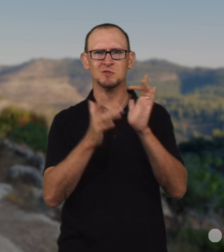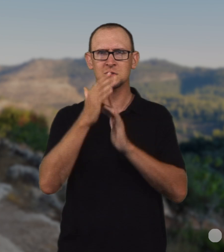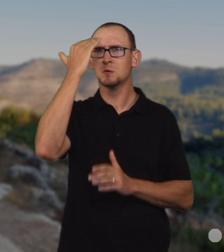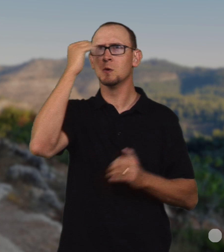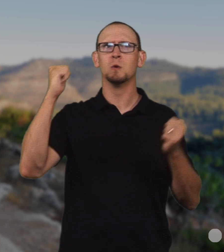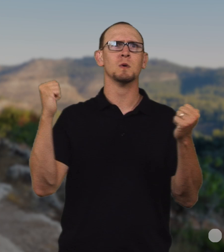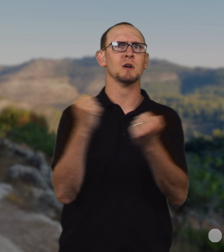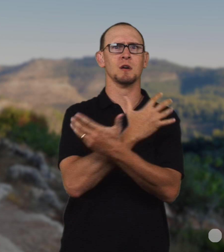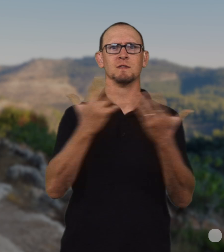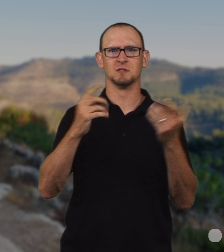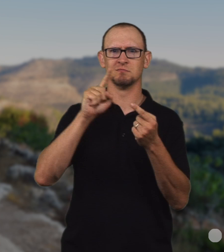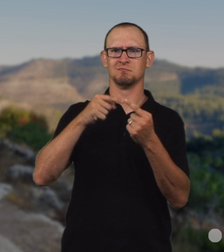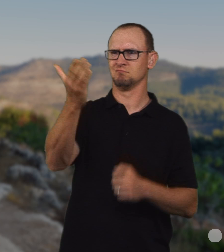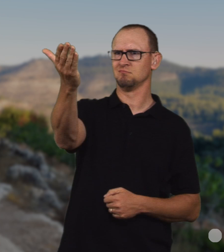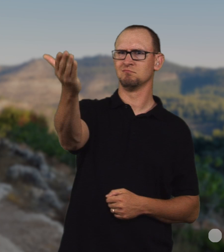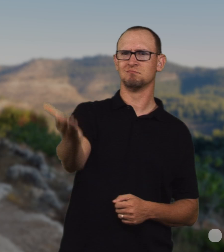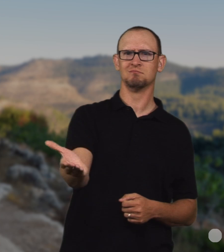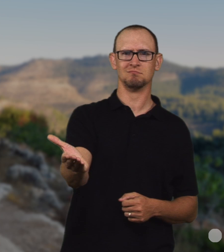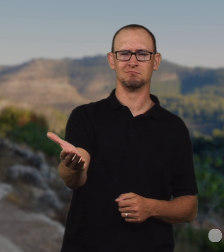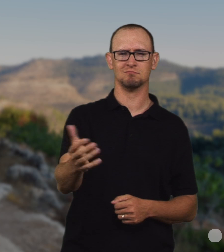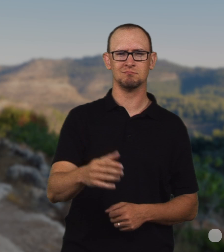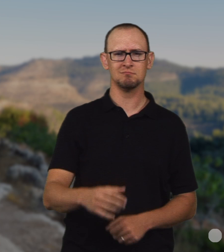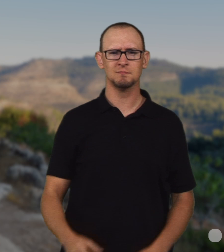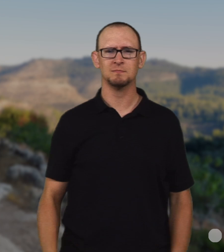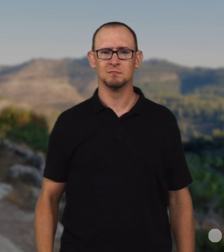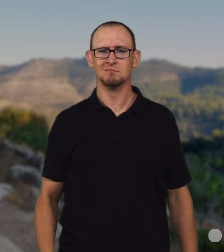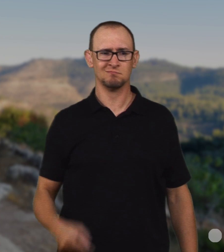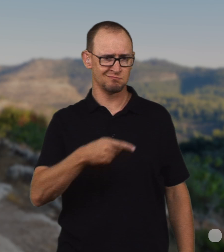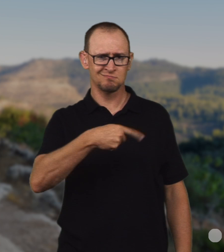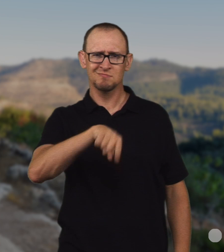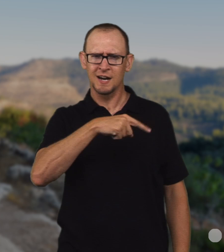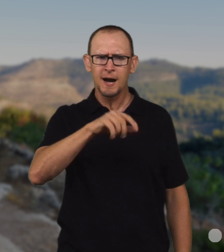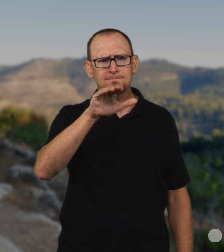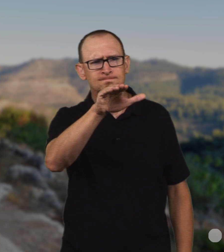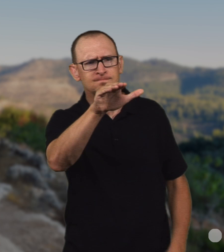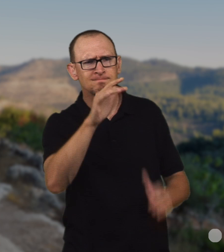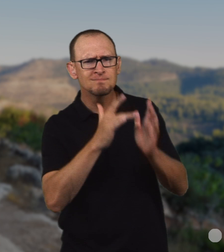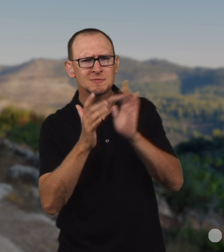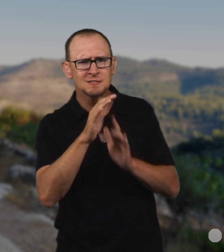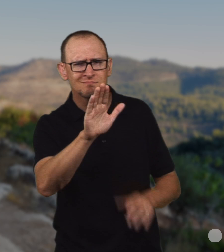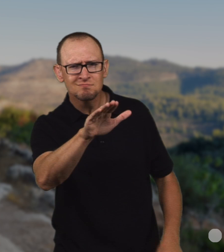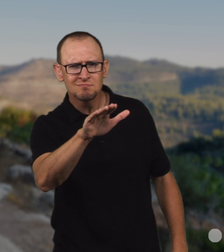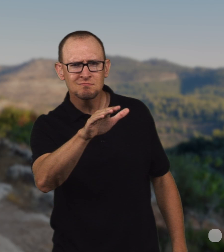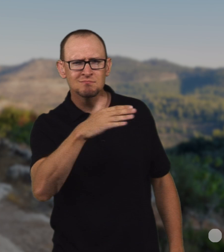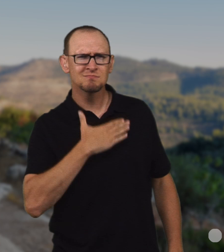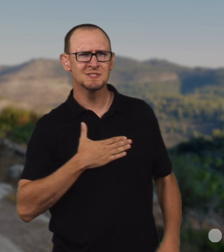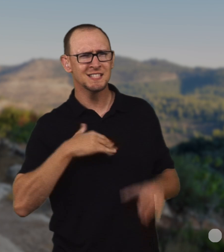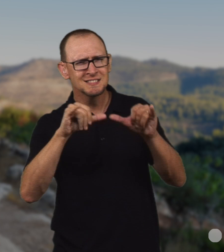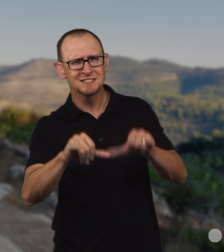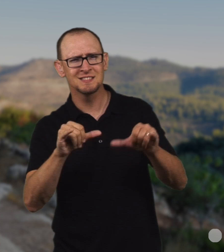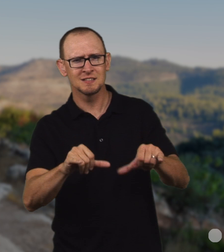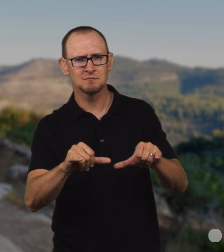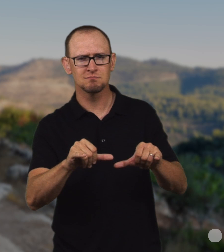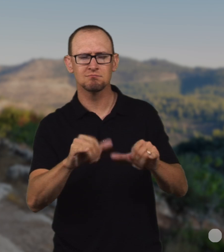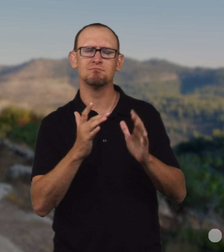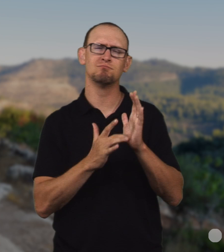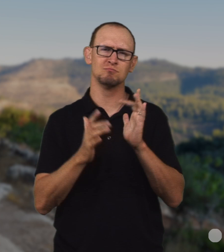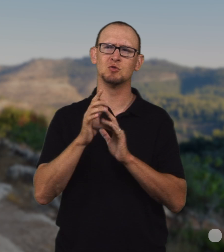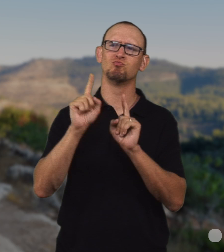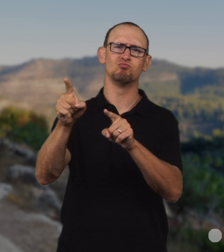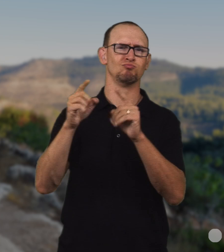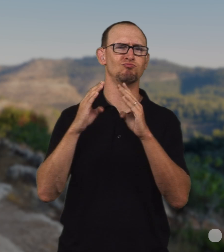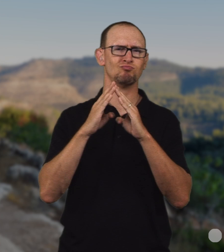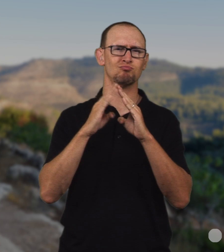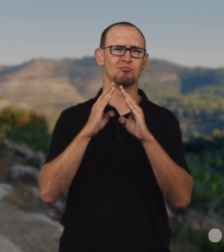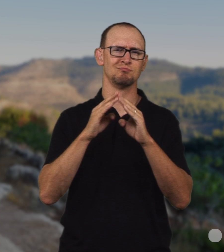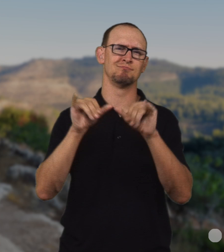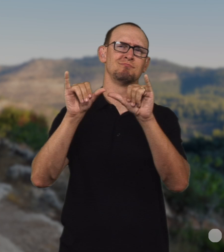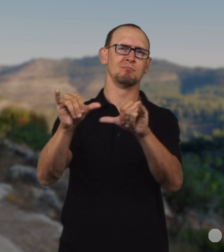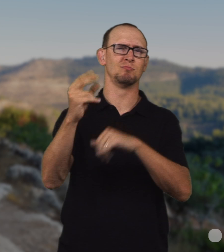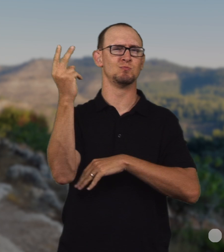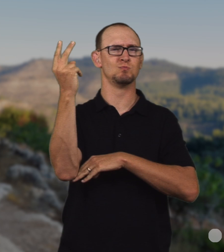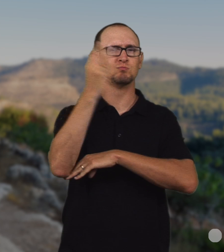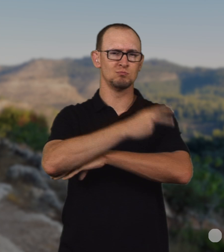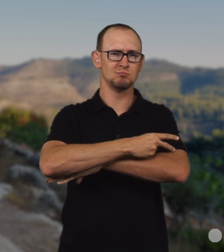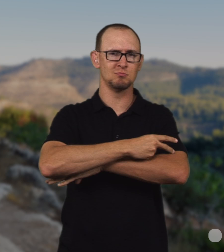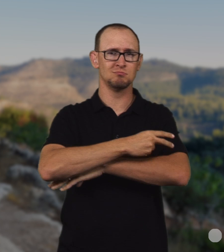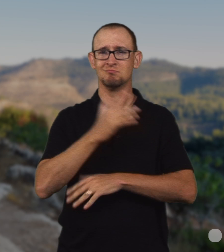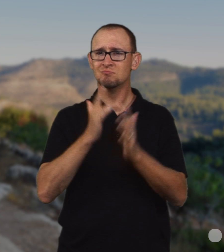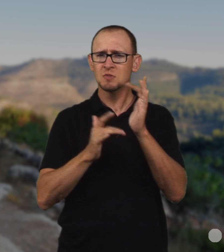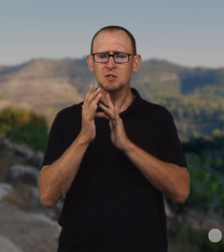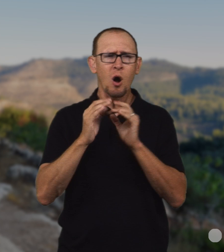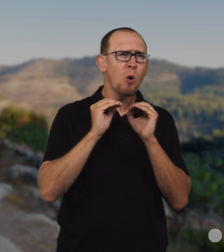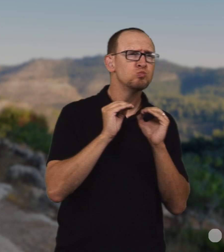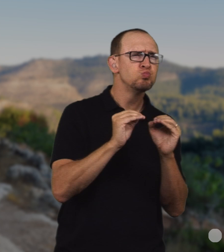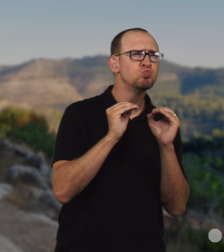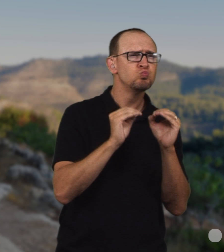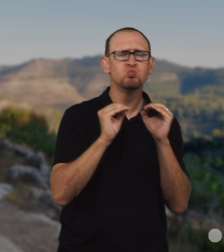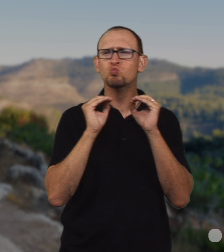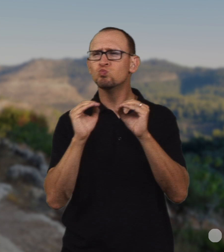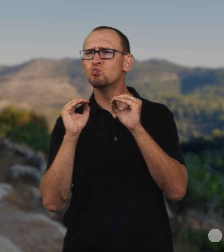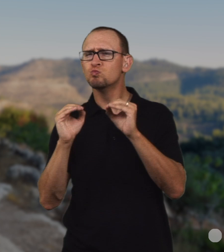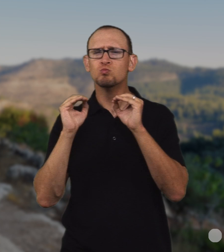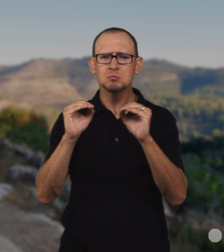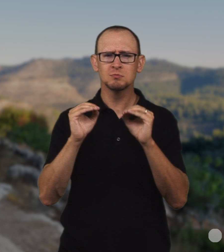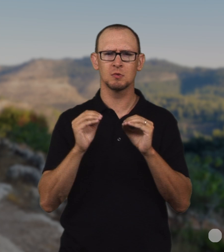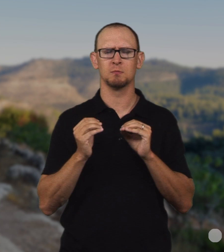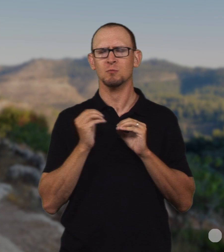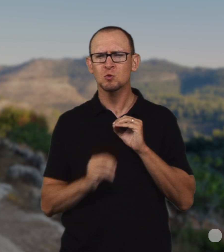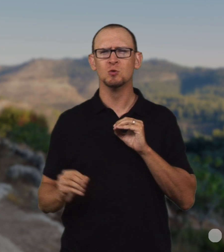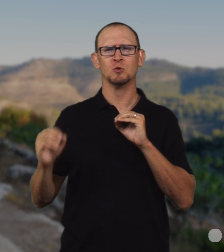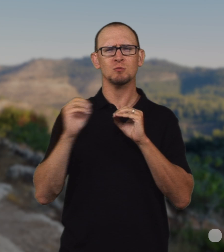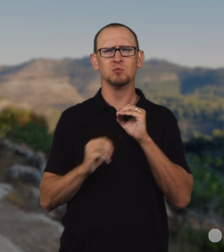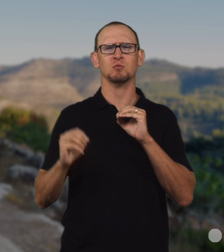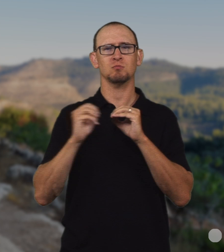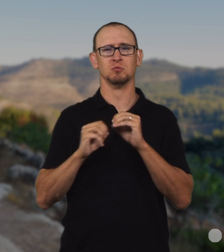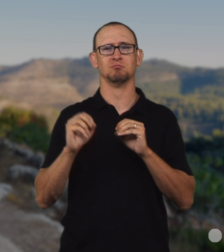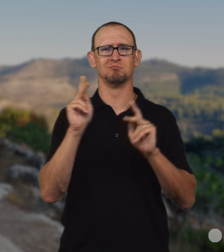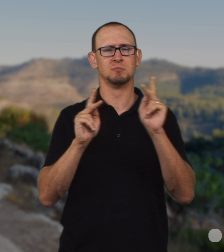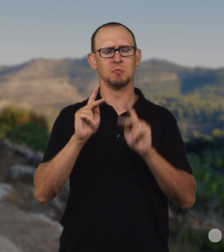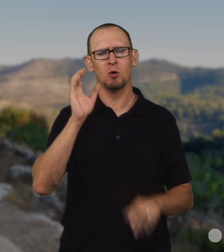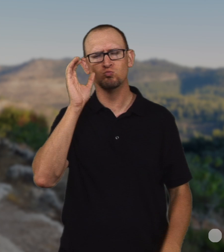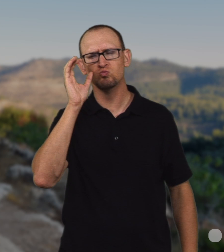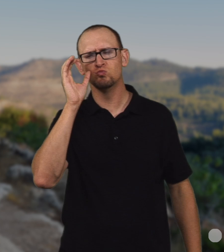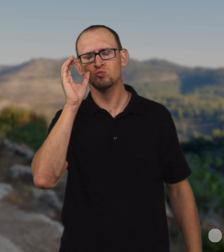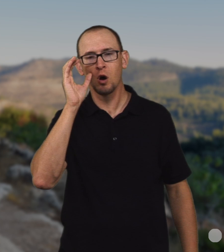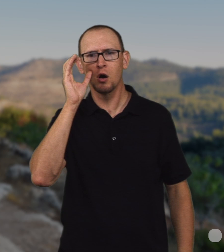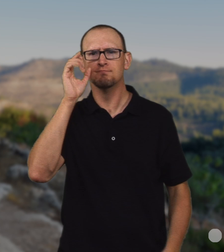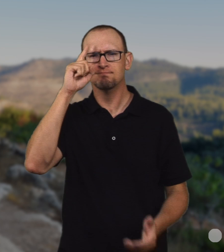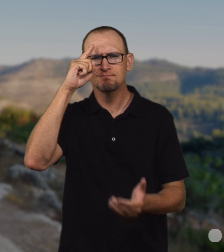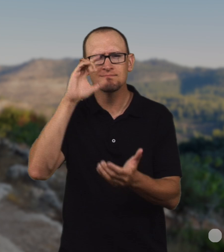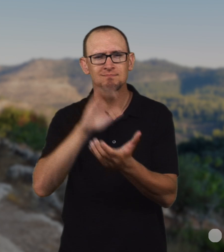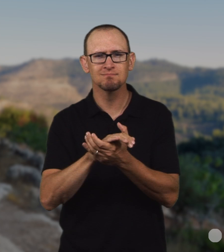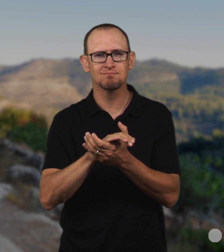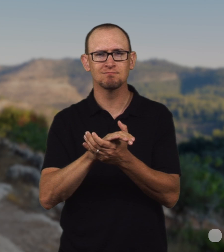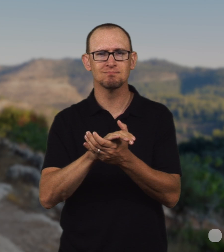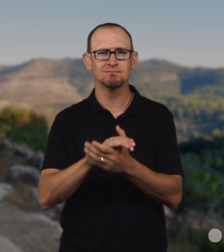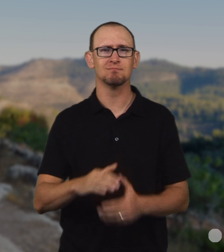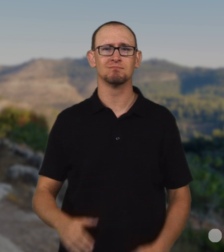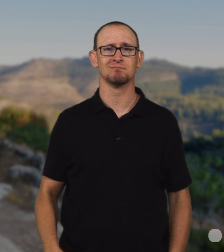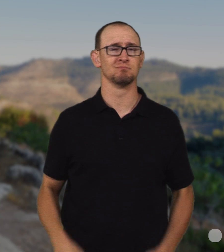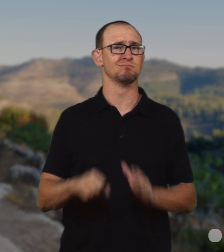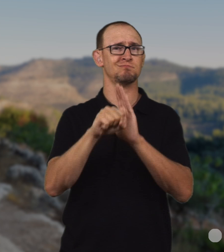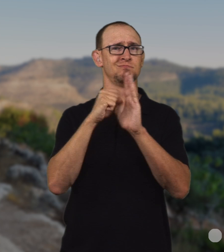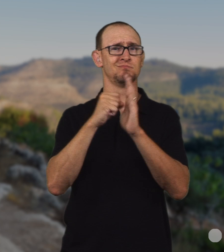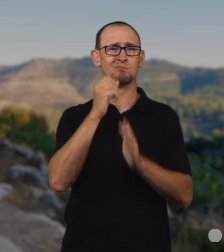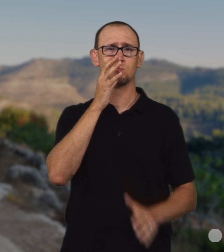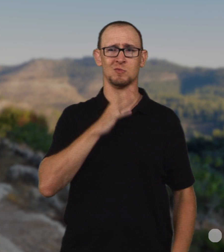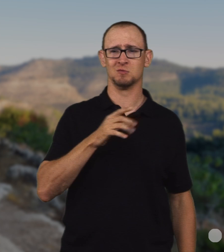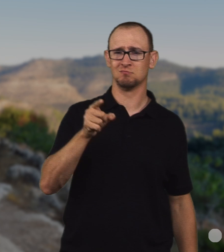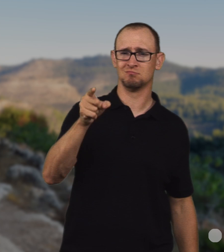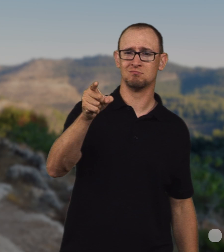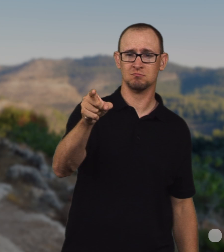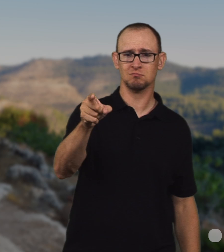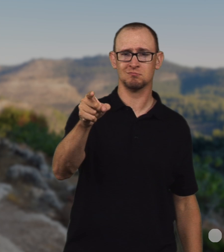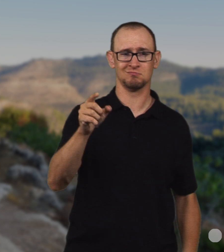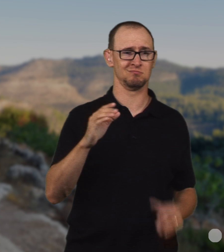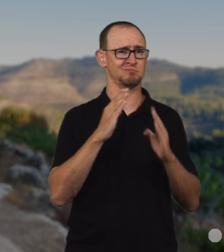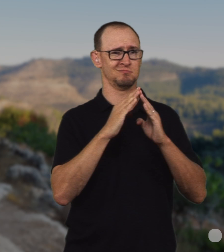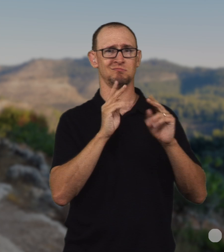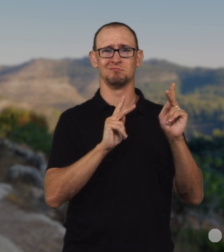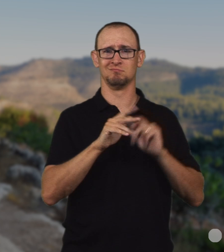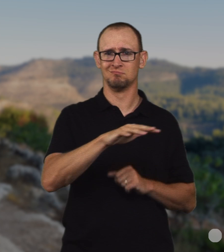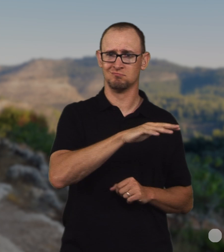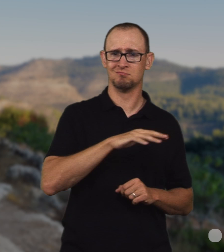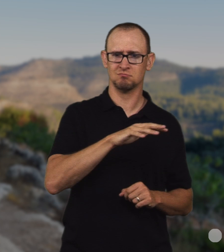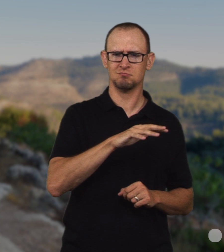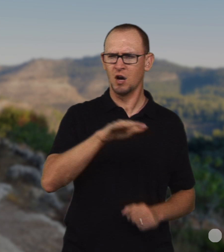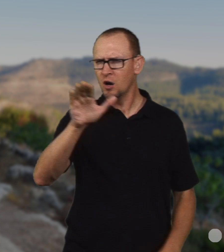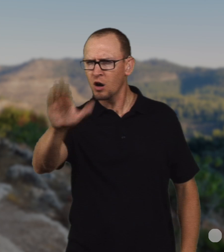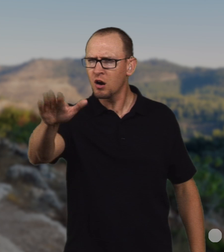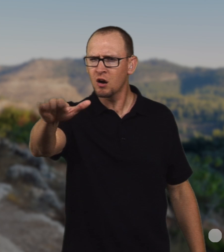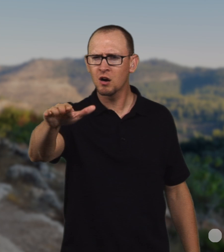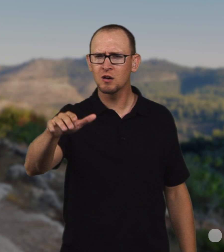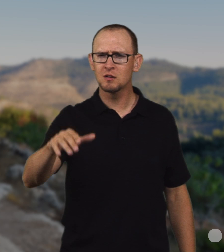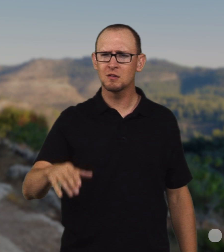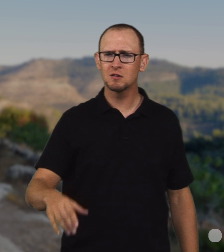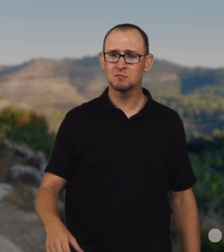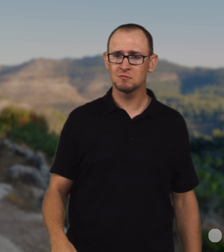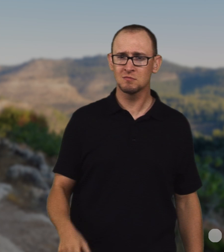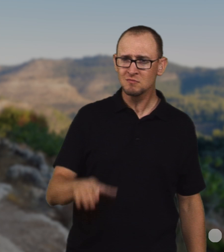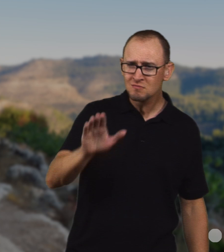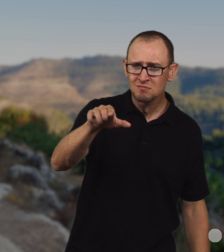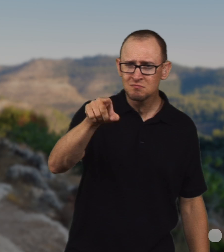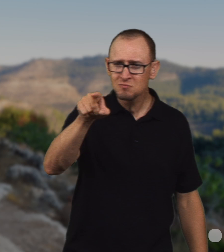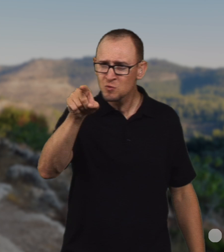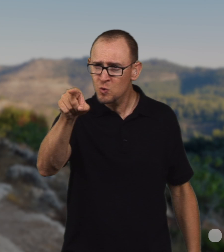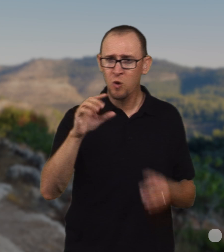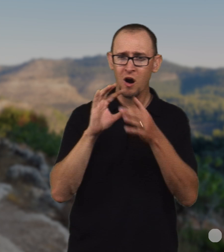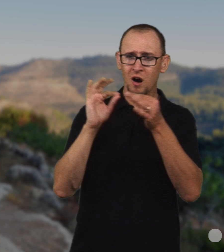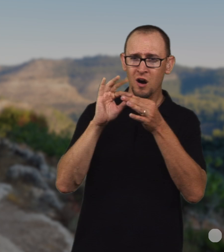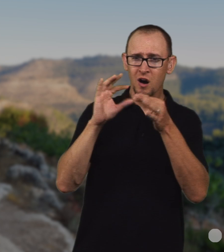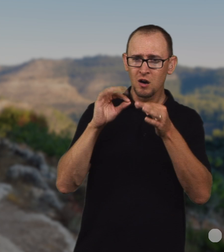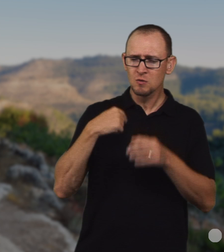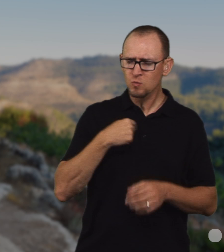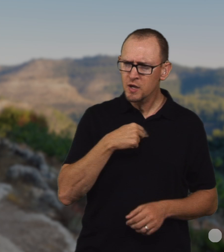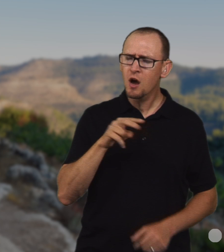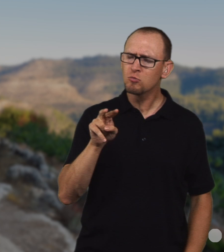So when the Samaritans came to Him, they asked Him to stay with them, and He stayed two days. And many more believed because of His message.